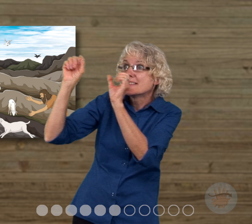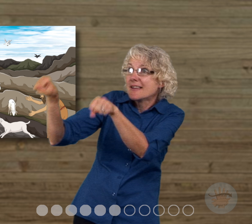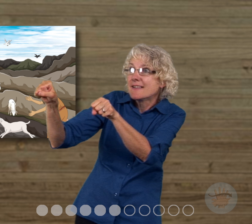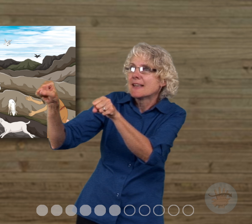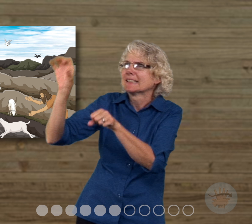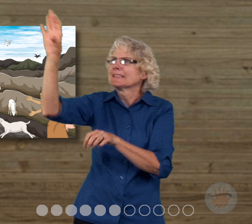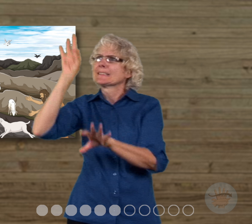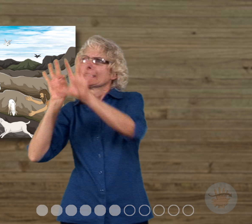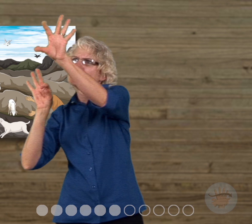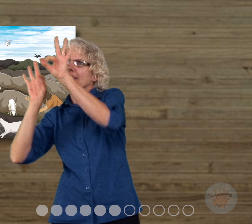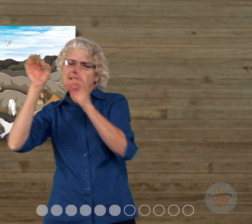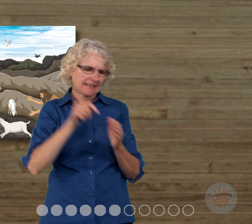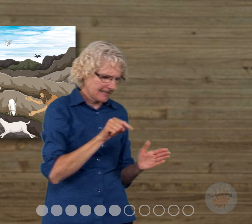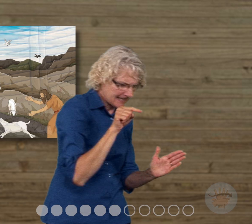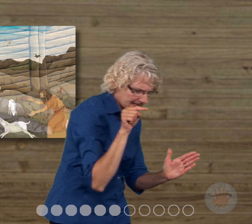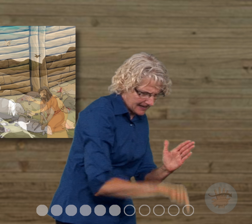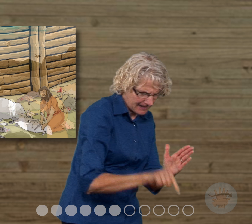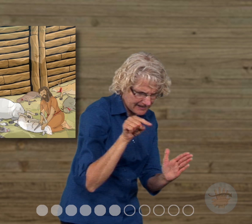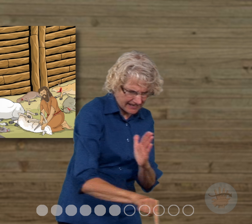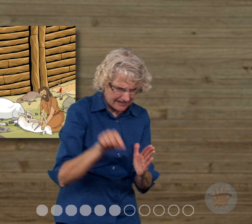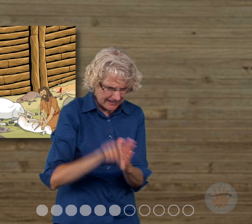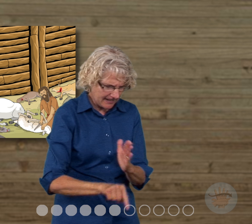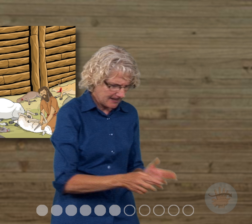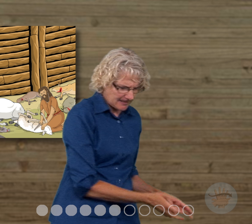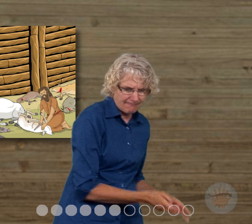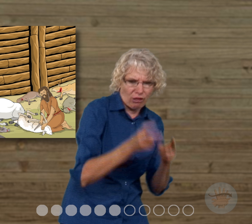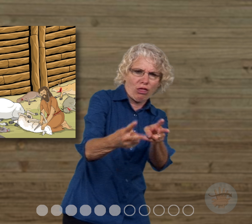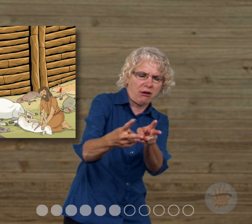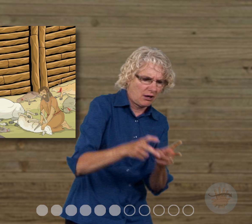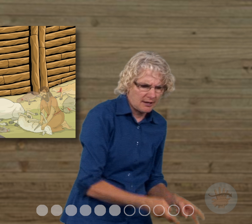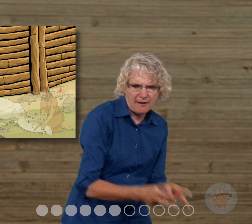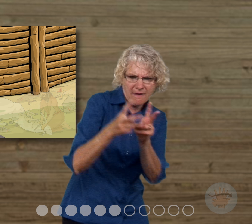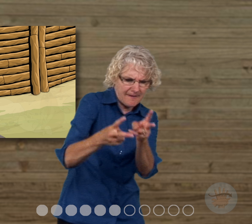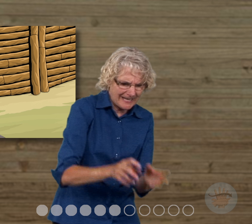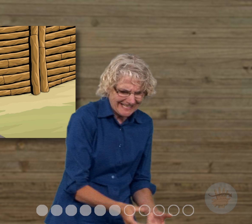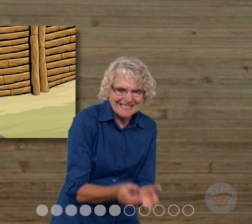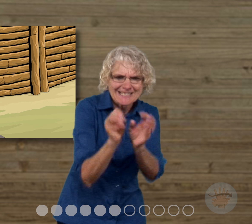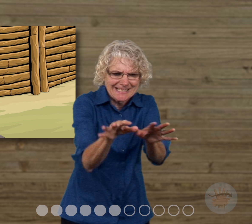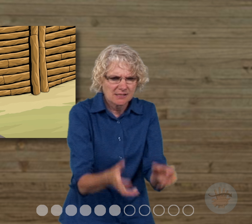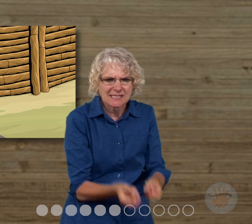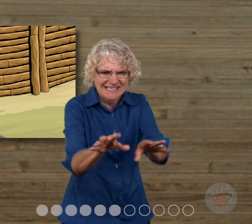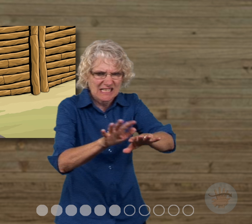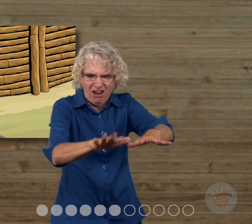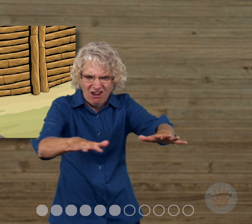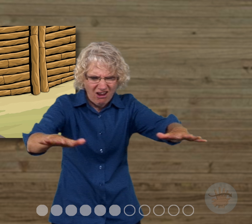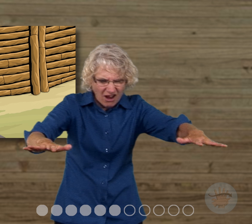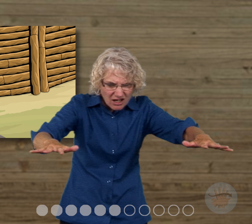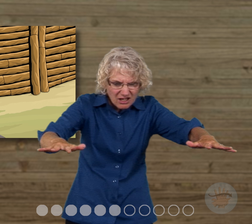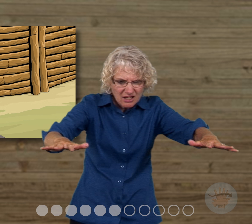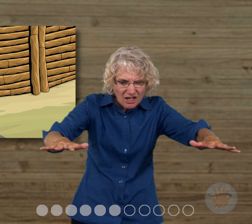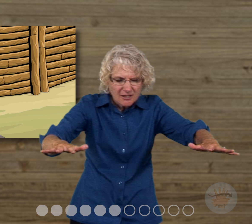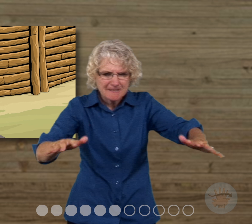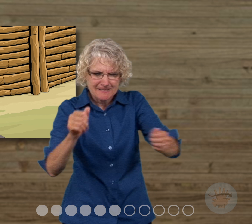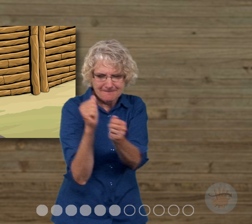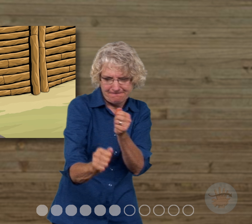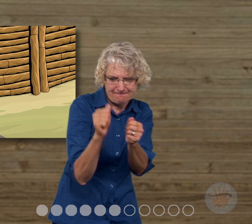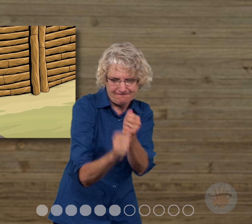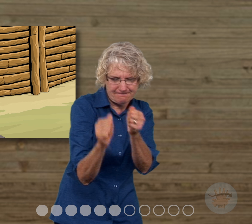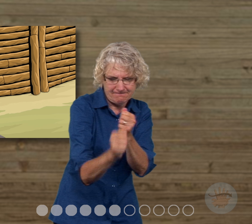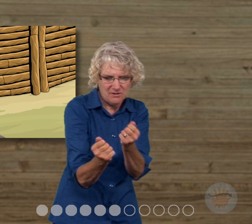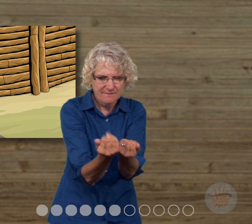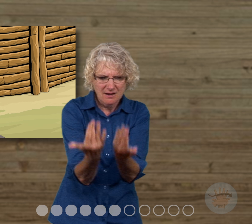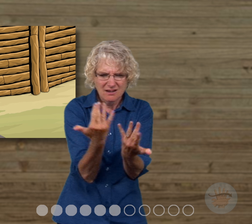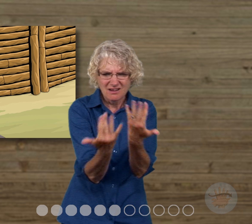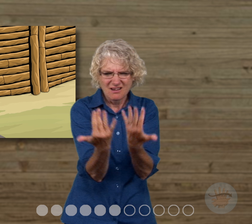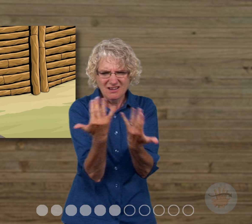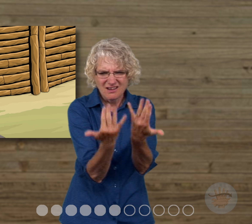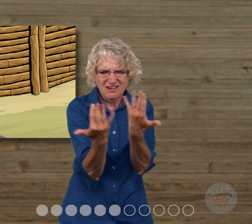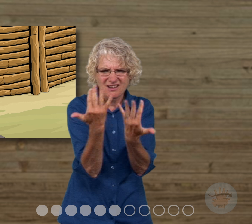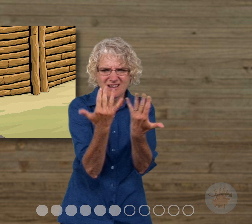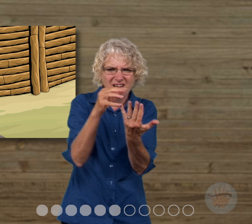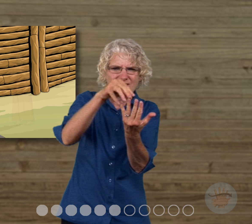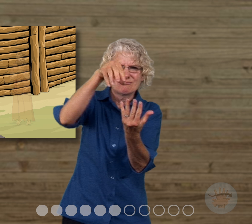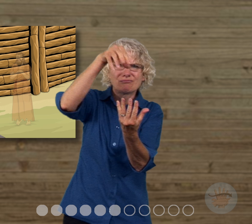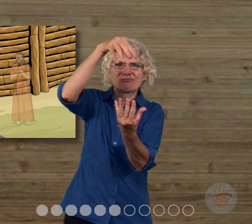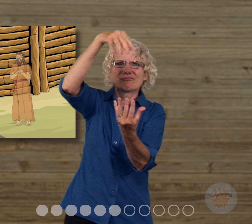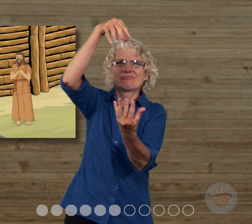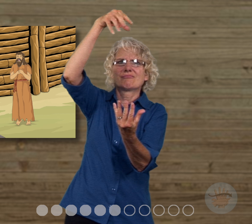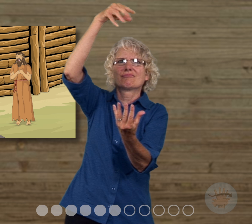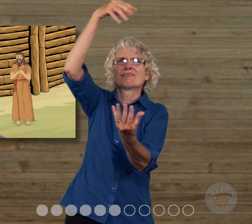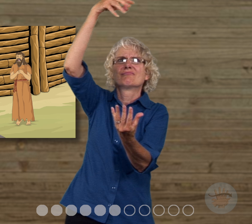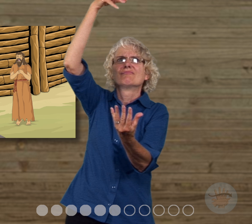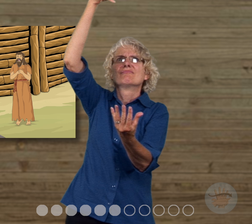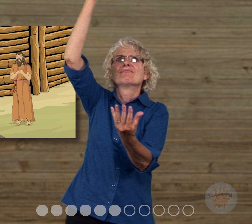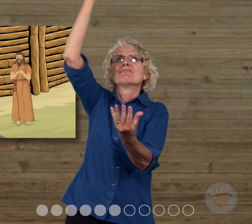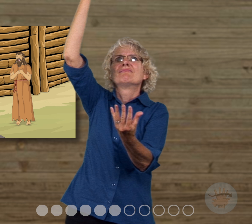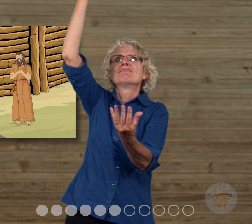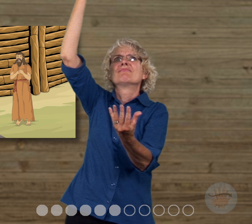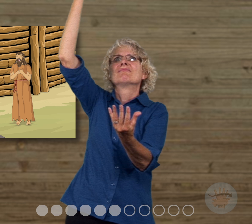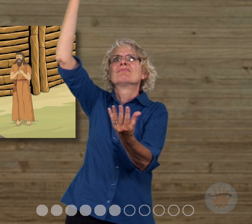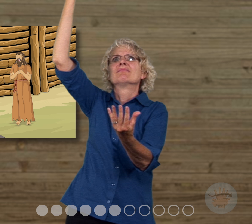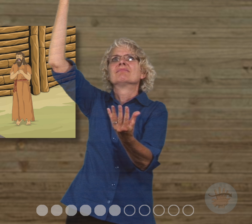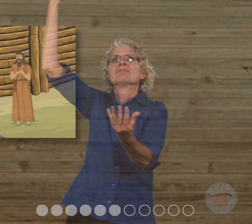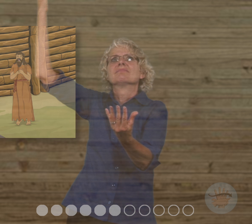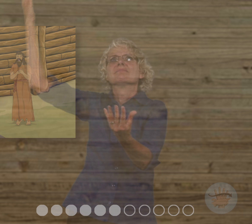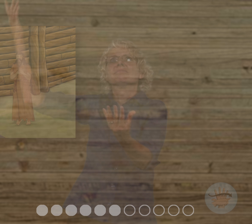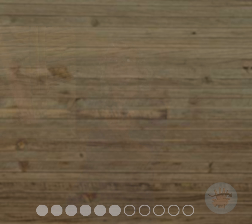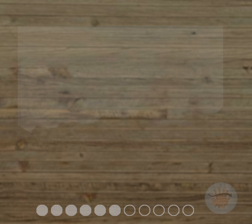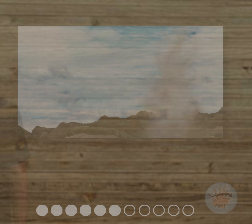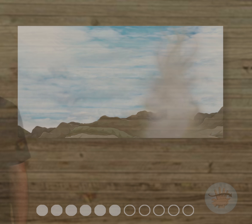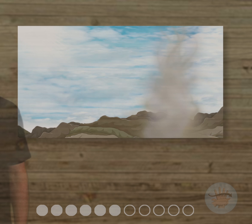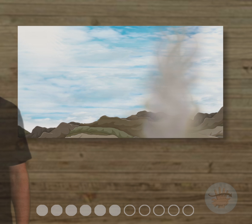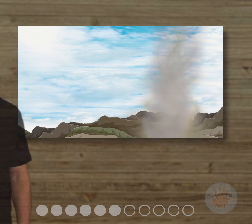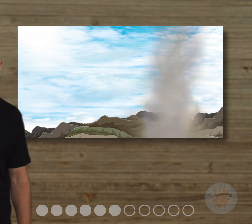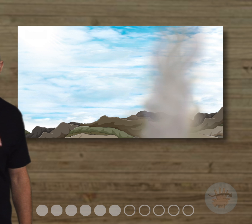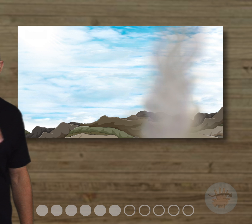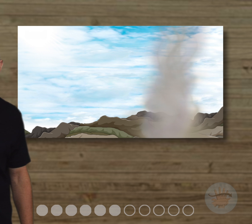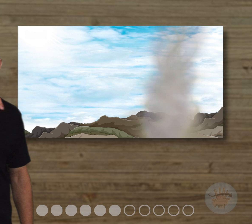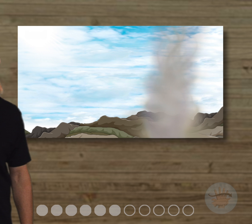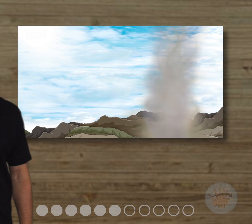And taking from every kind of clean animal and clean bird, he offered burnt offerings on the altar.